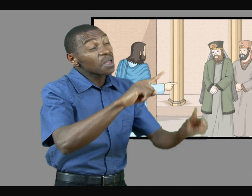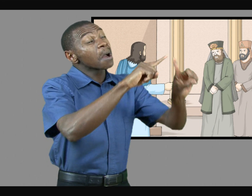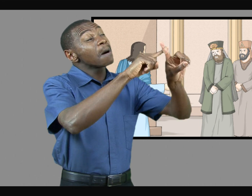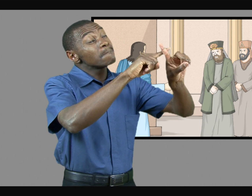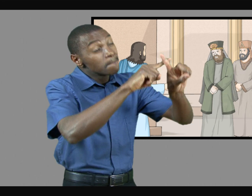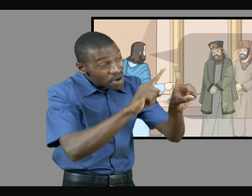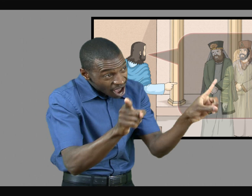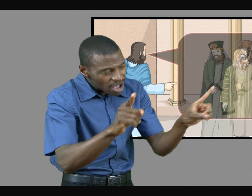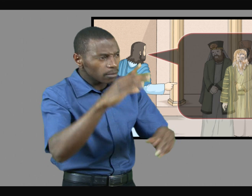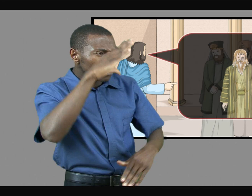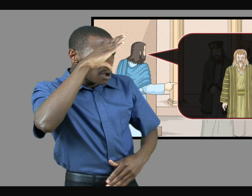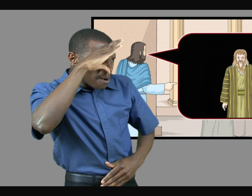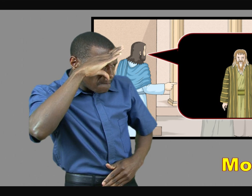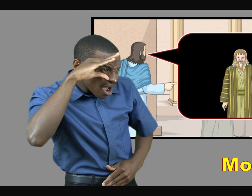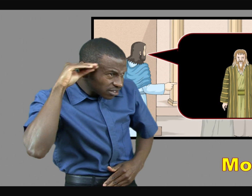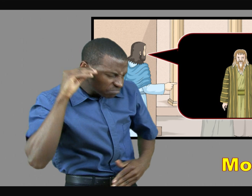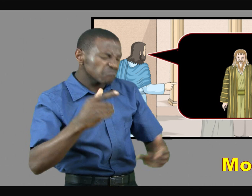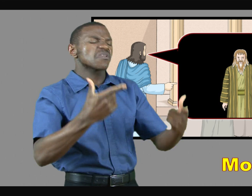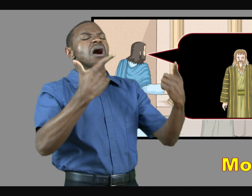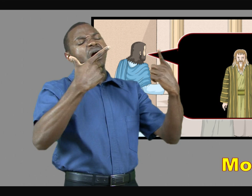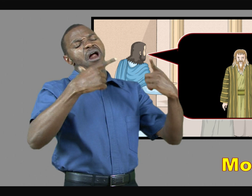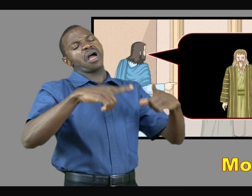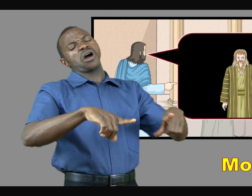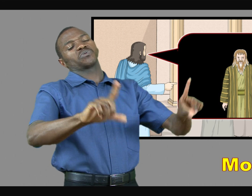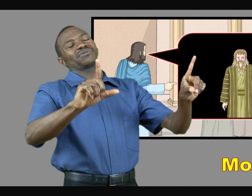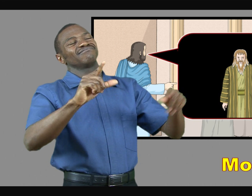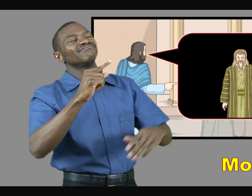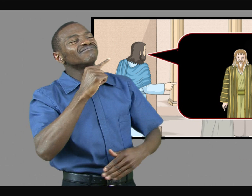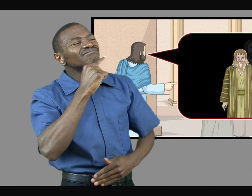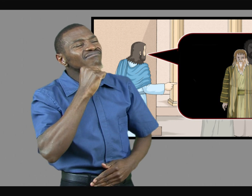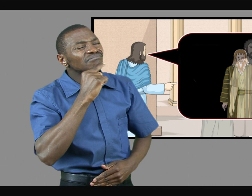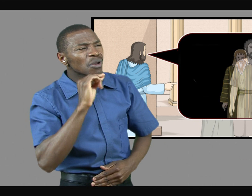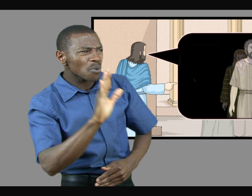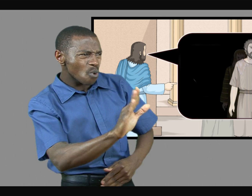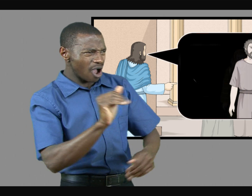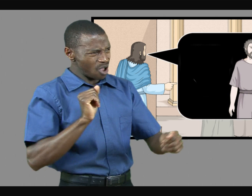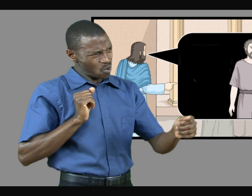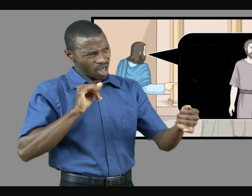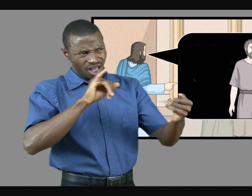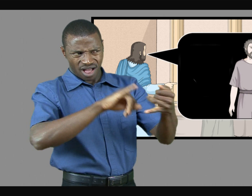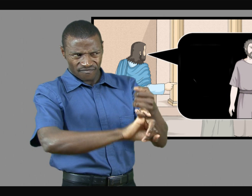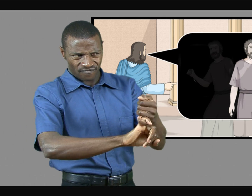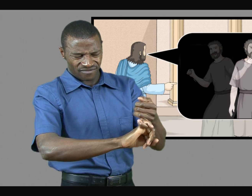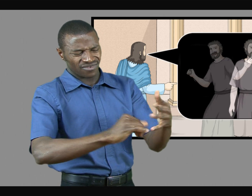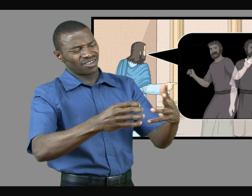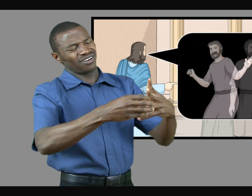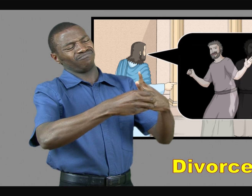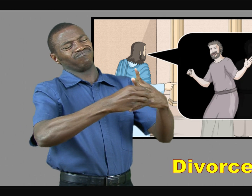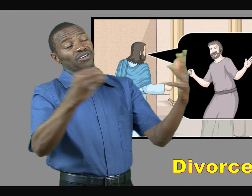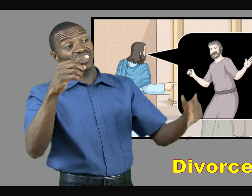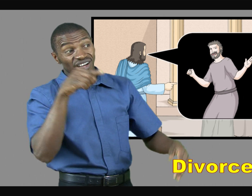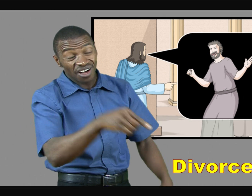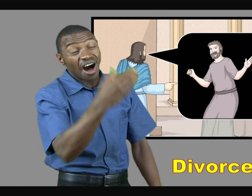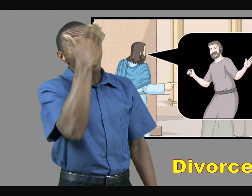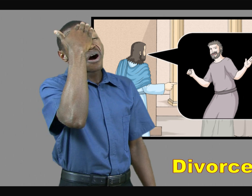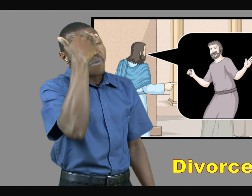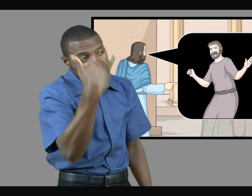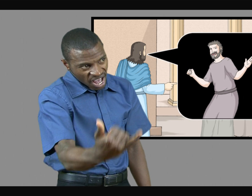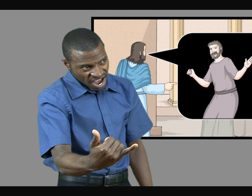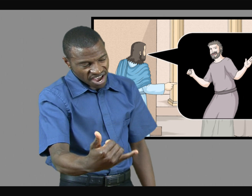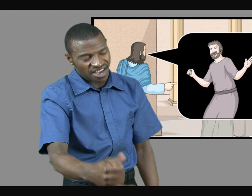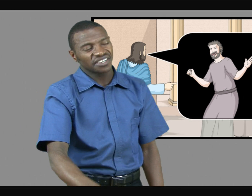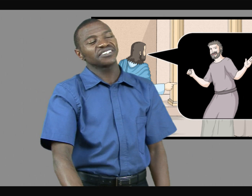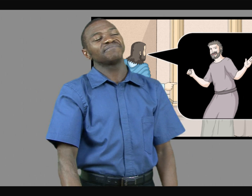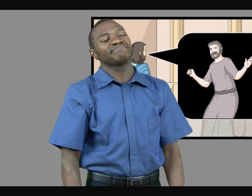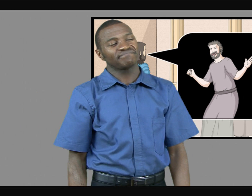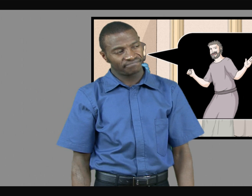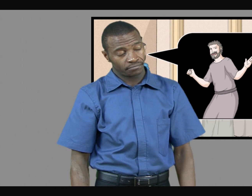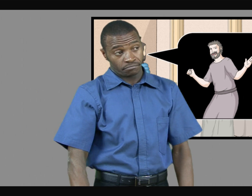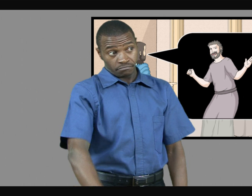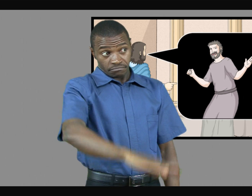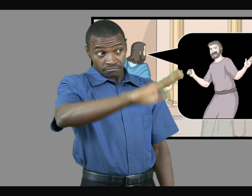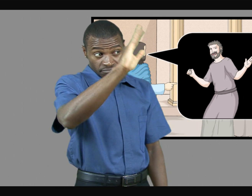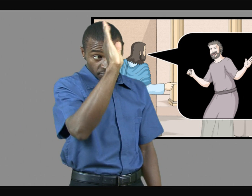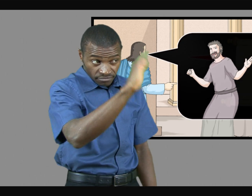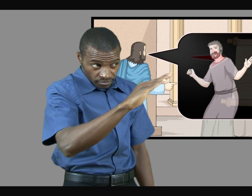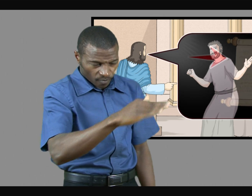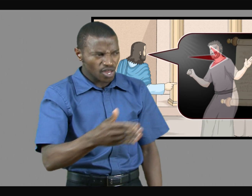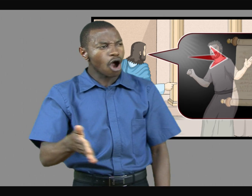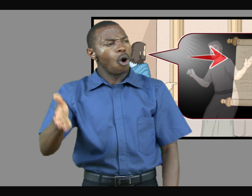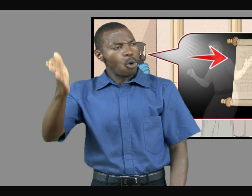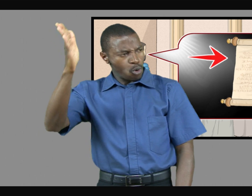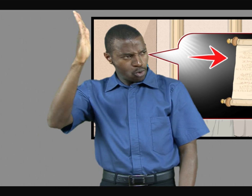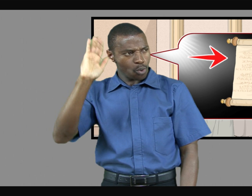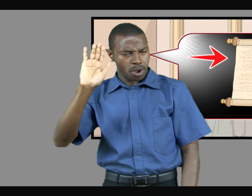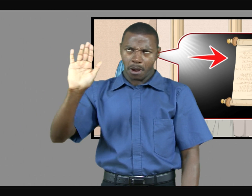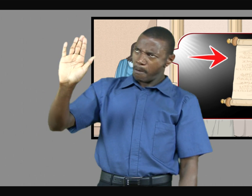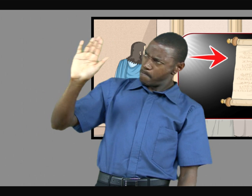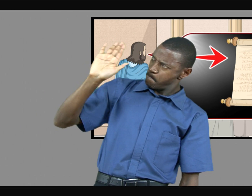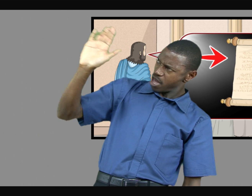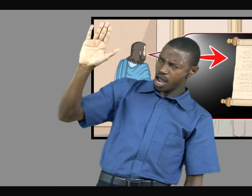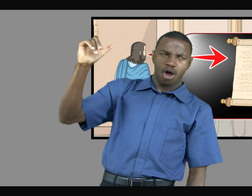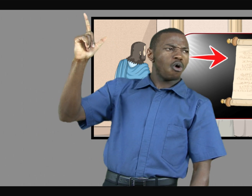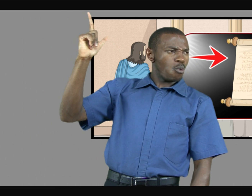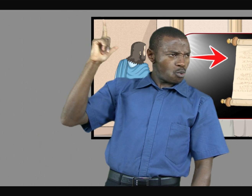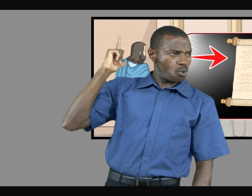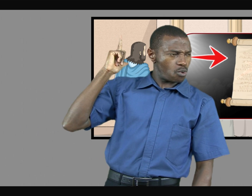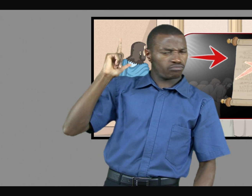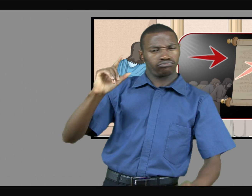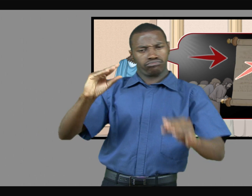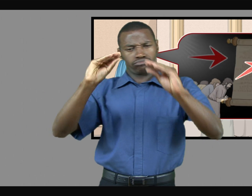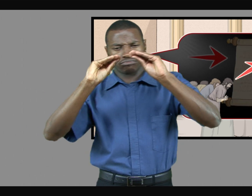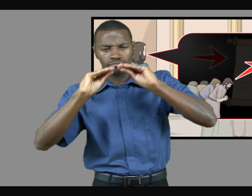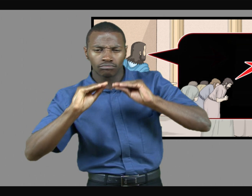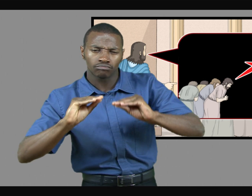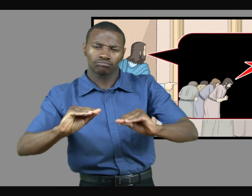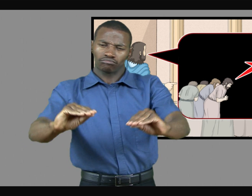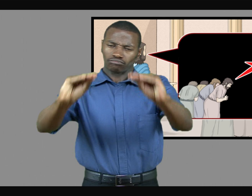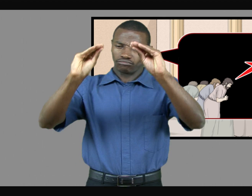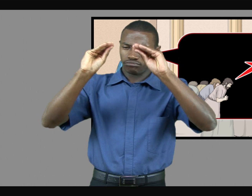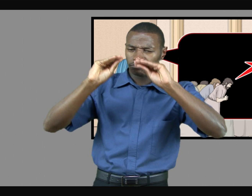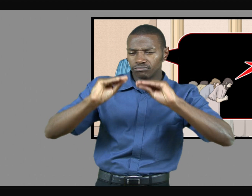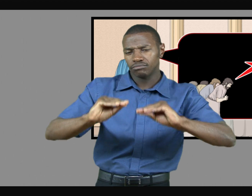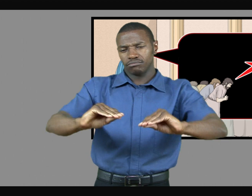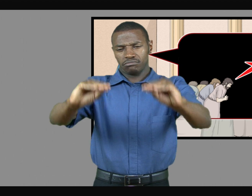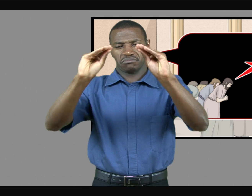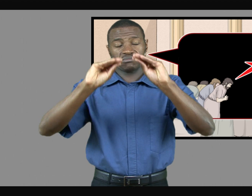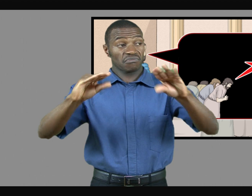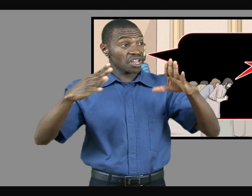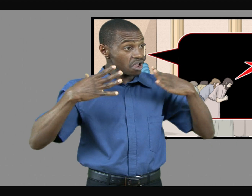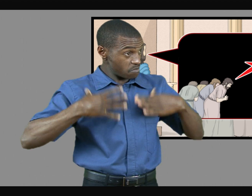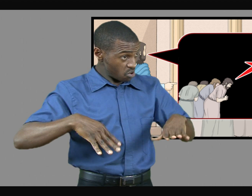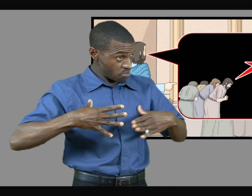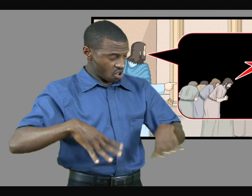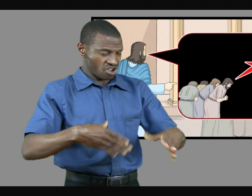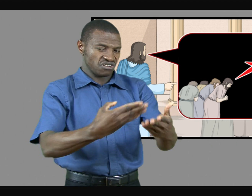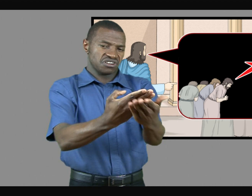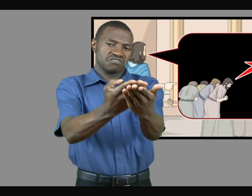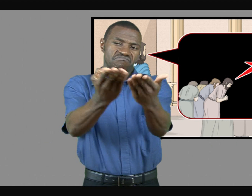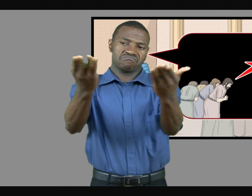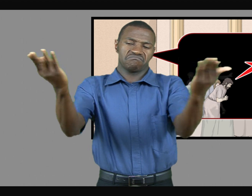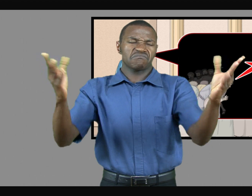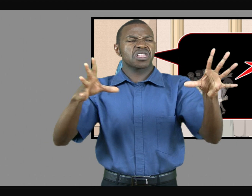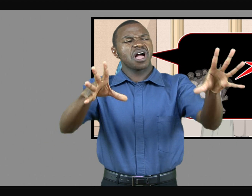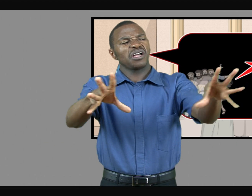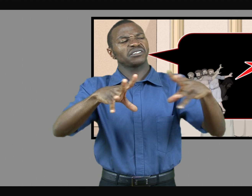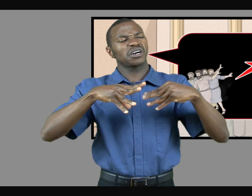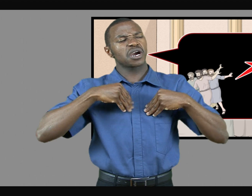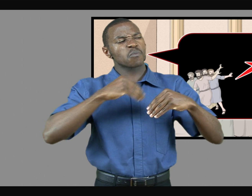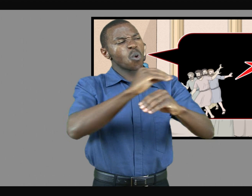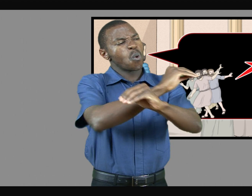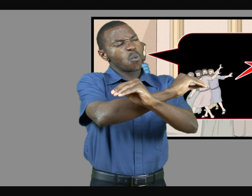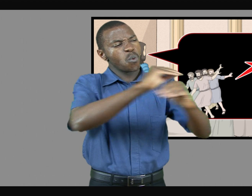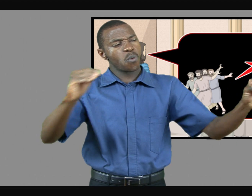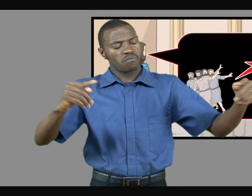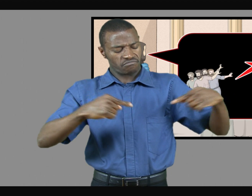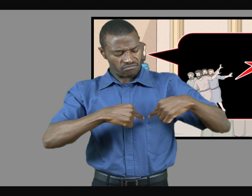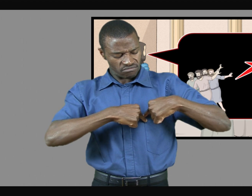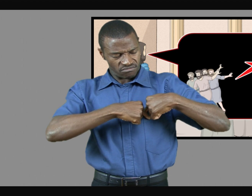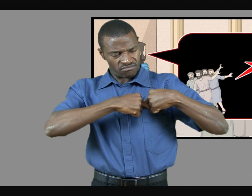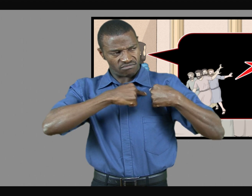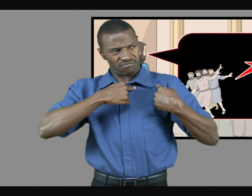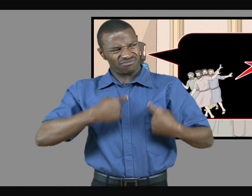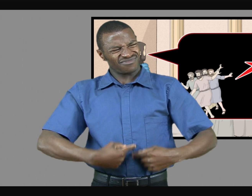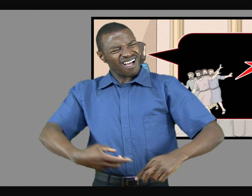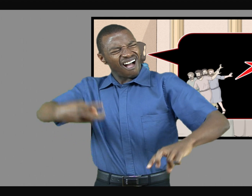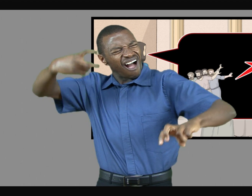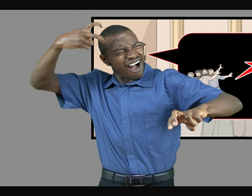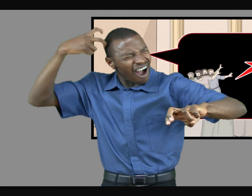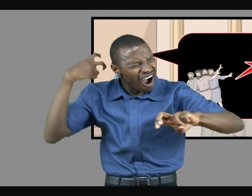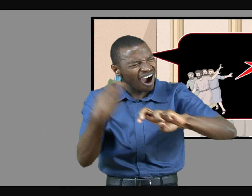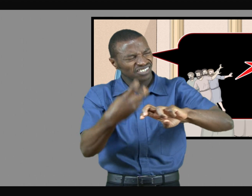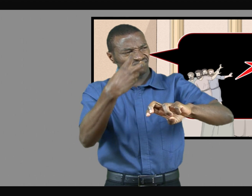but it was not this way from the beginning.